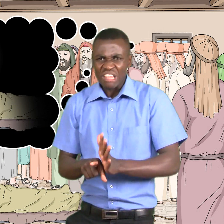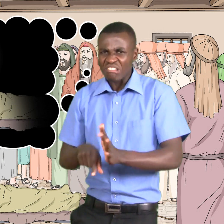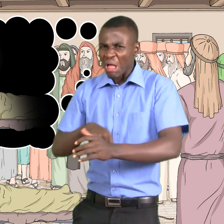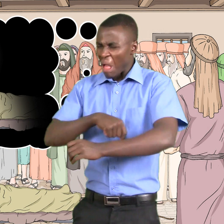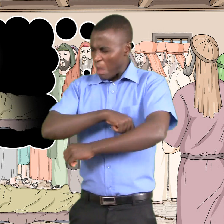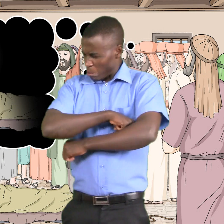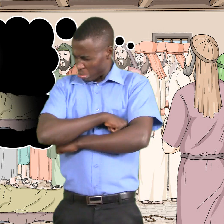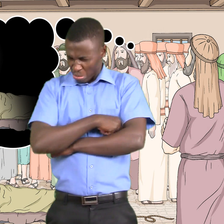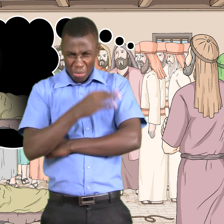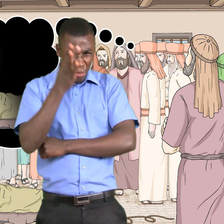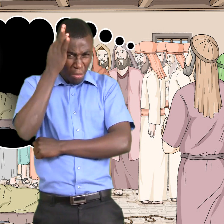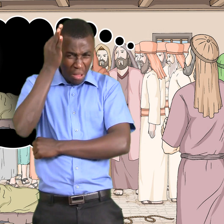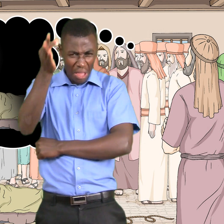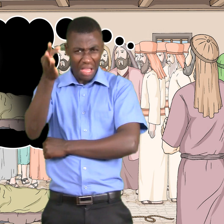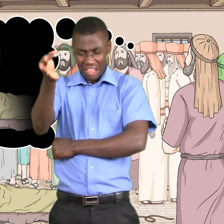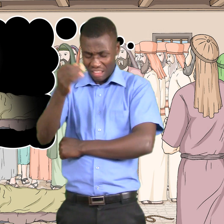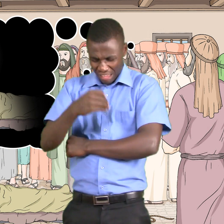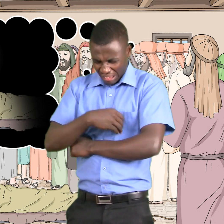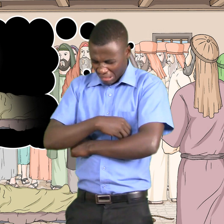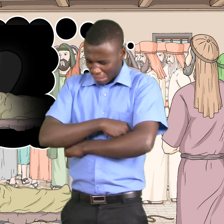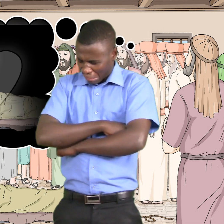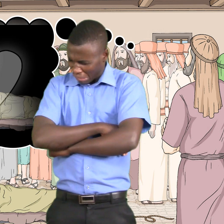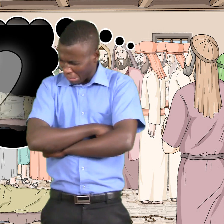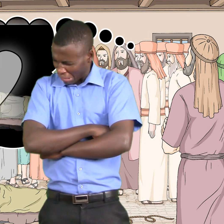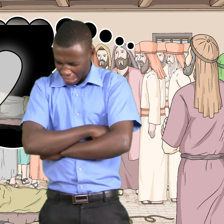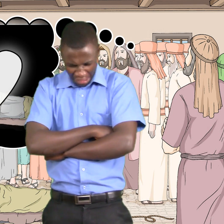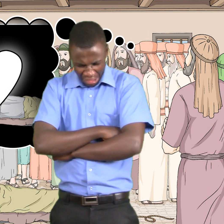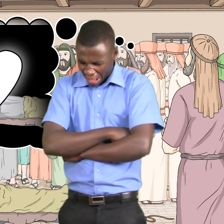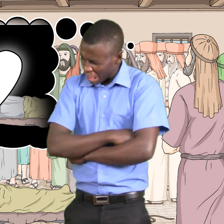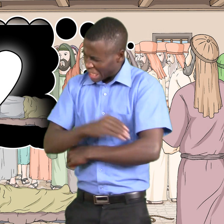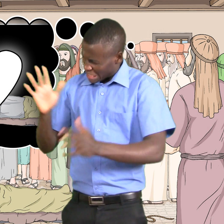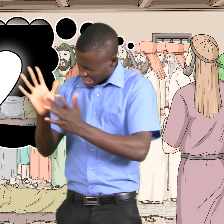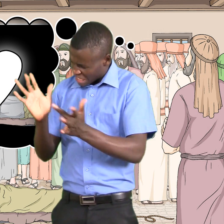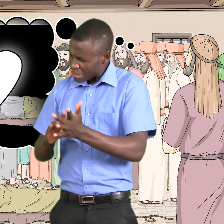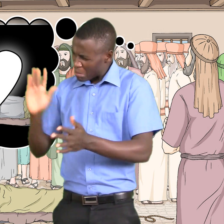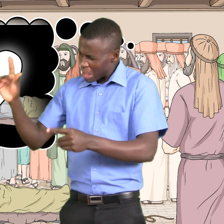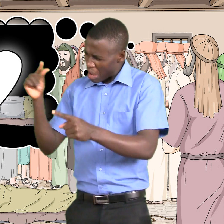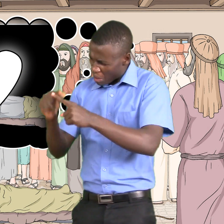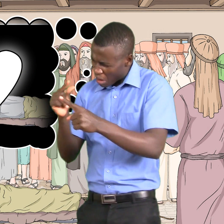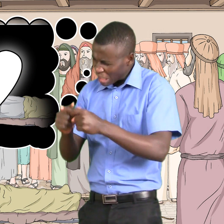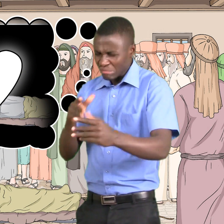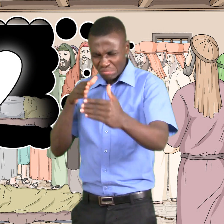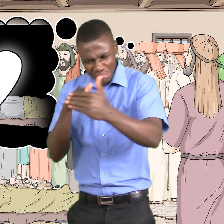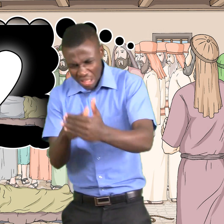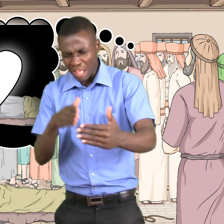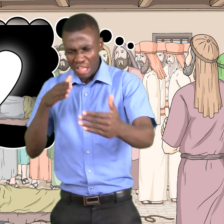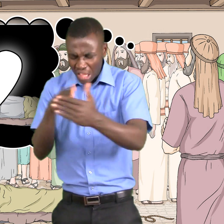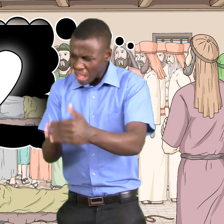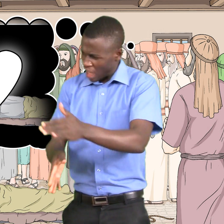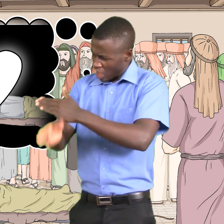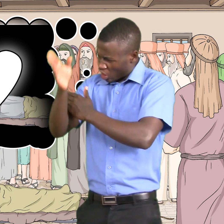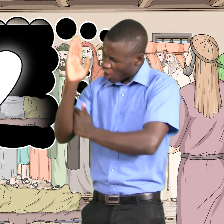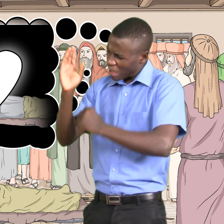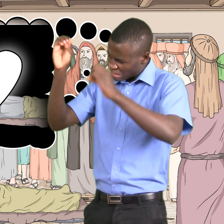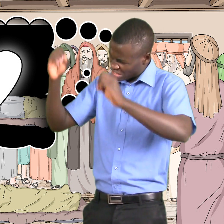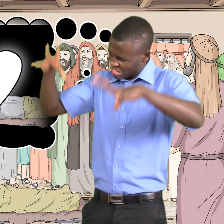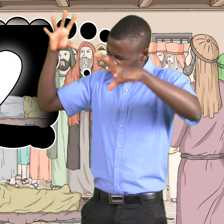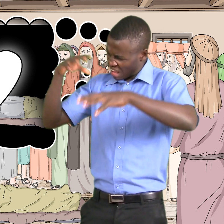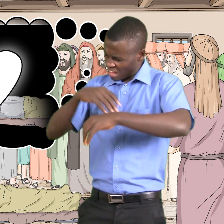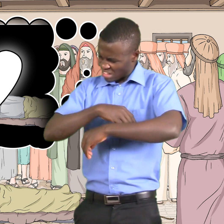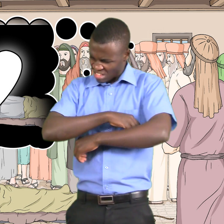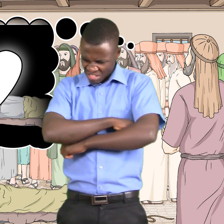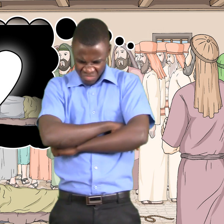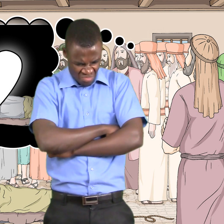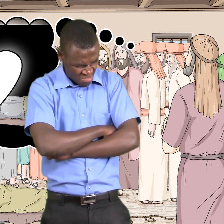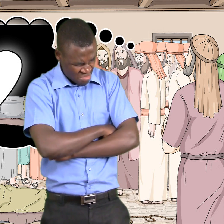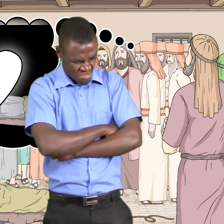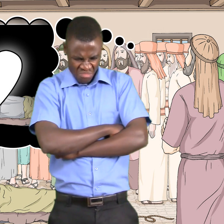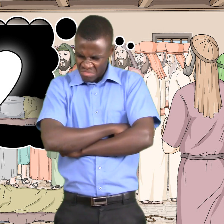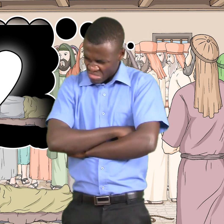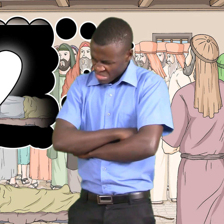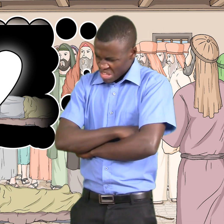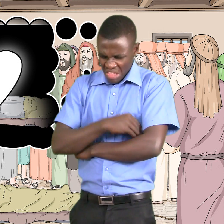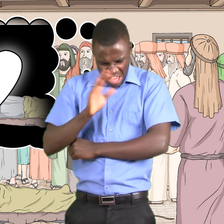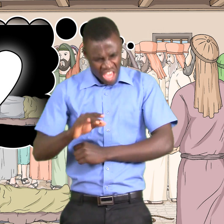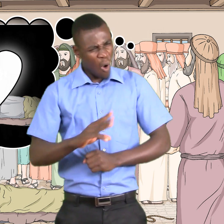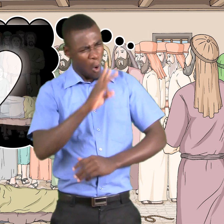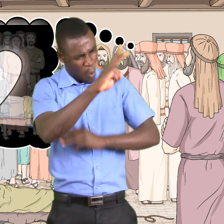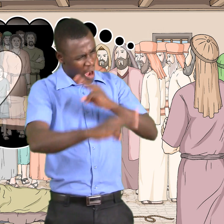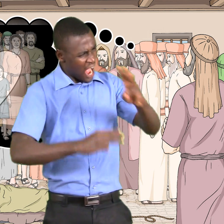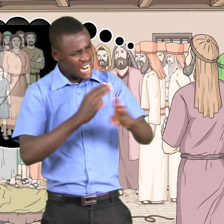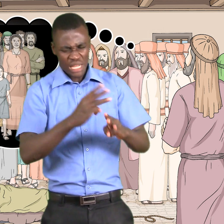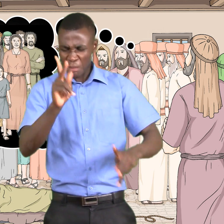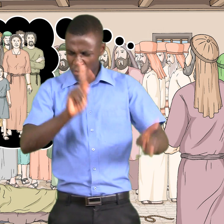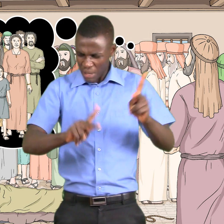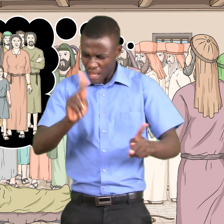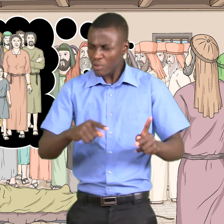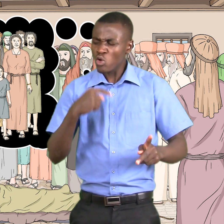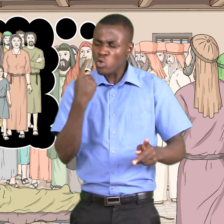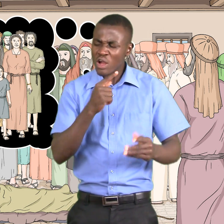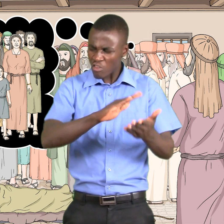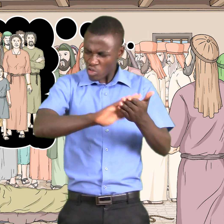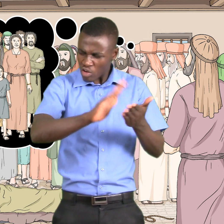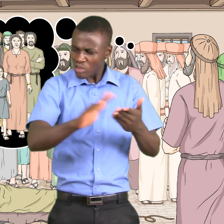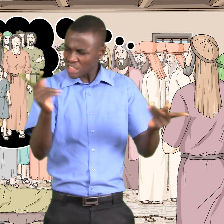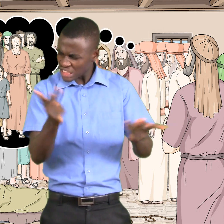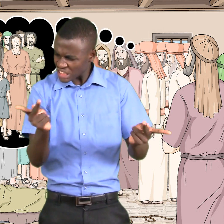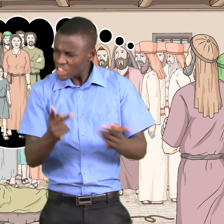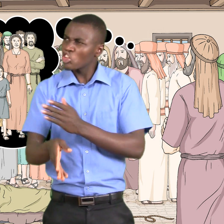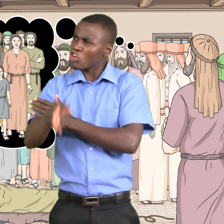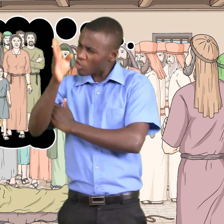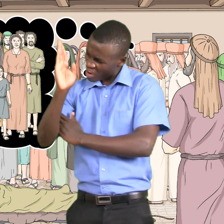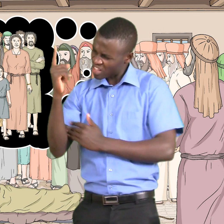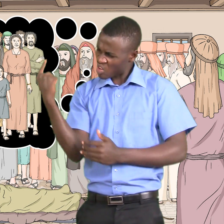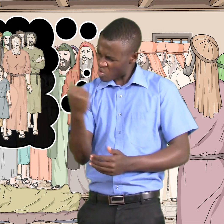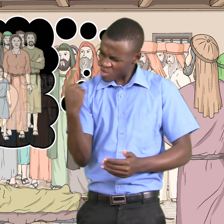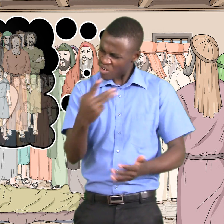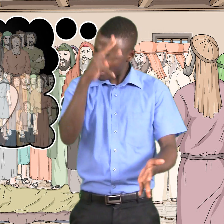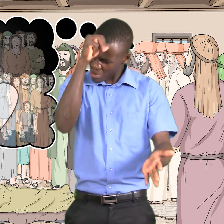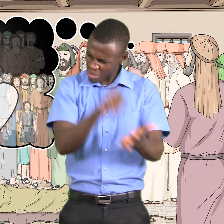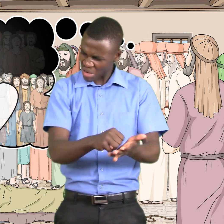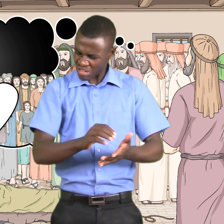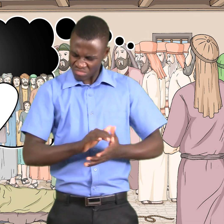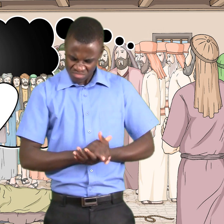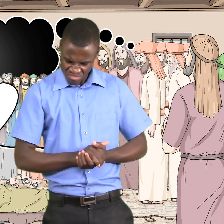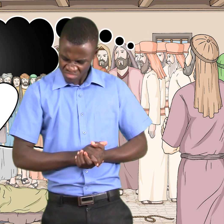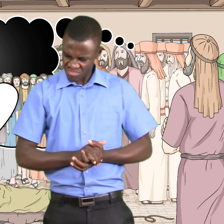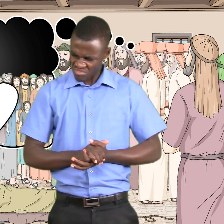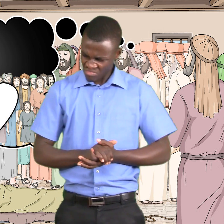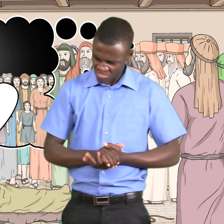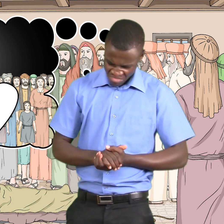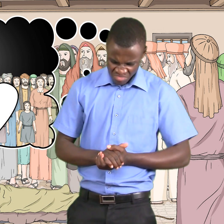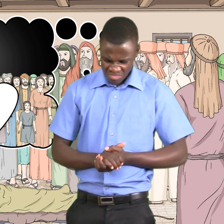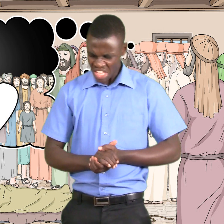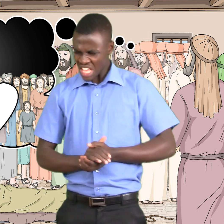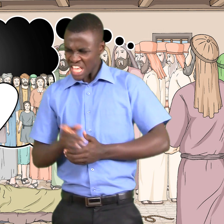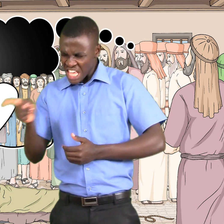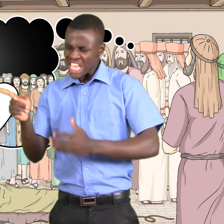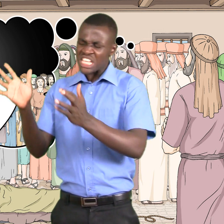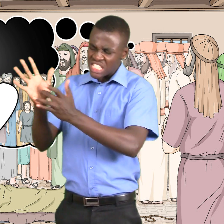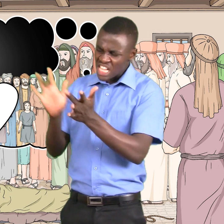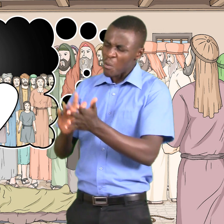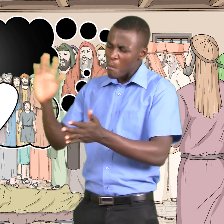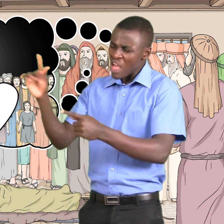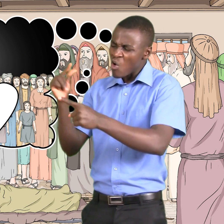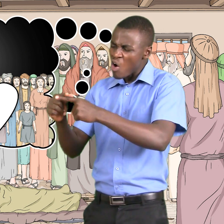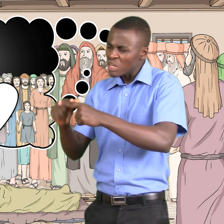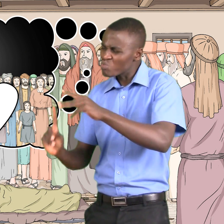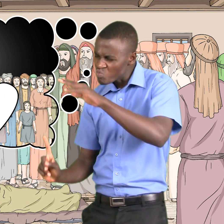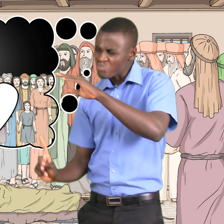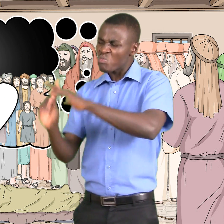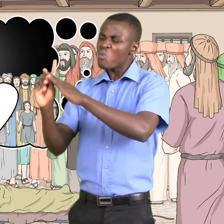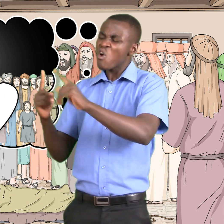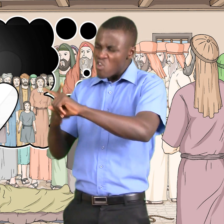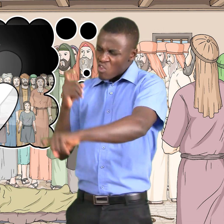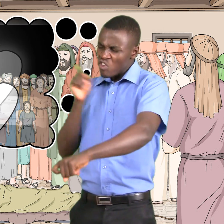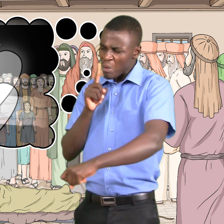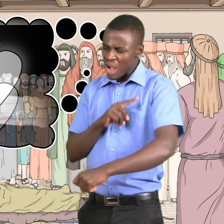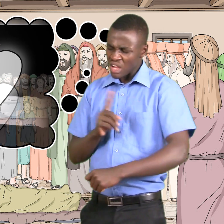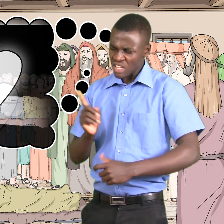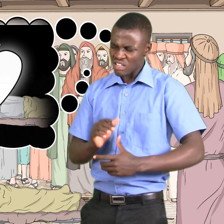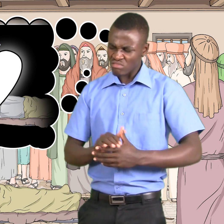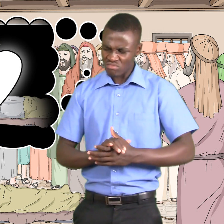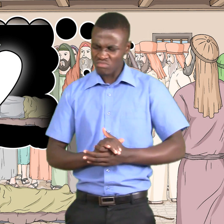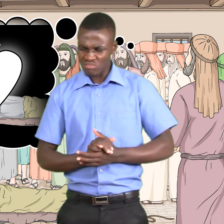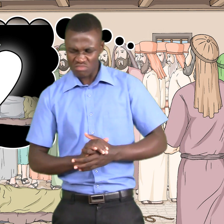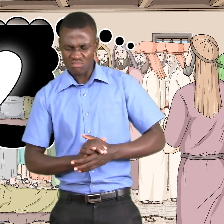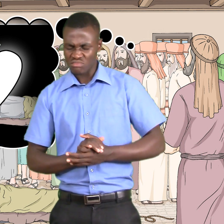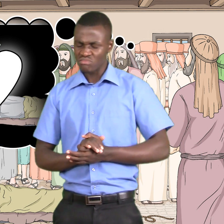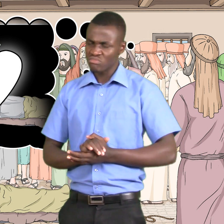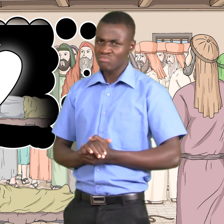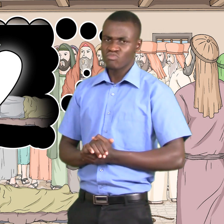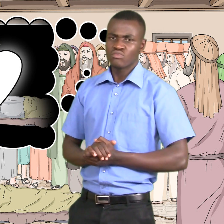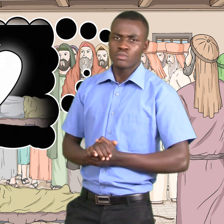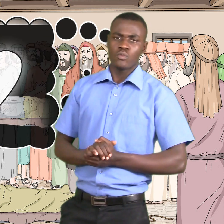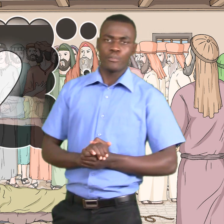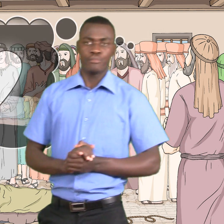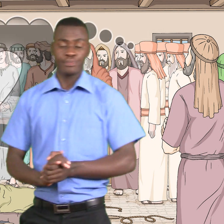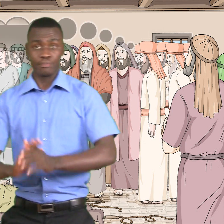He is blaspheming! Who can forgive sins but God alone?”